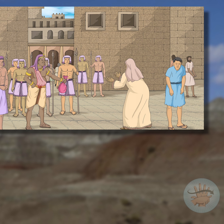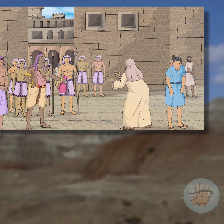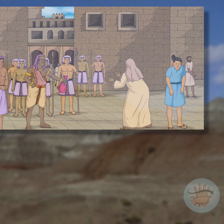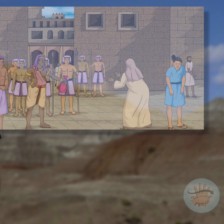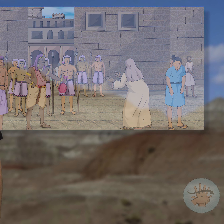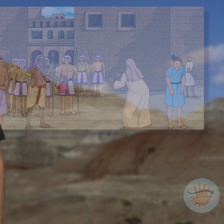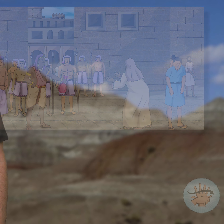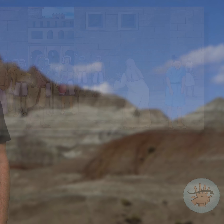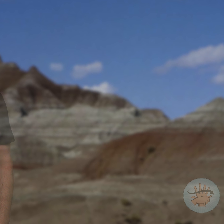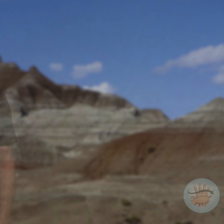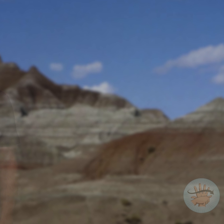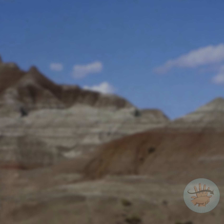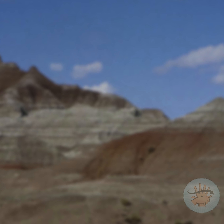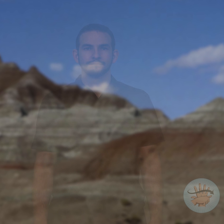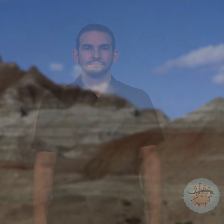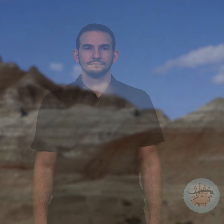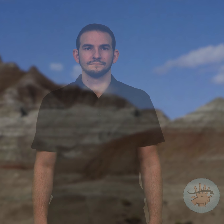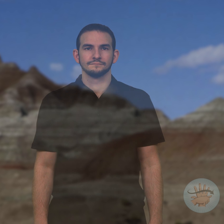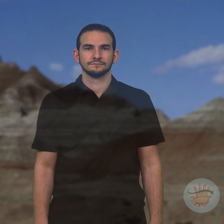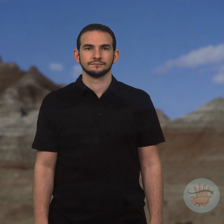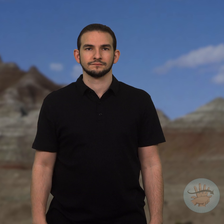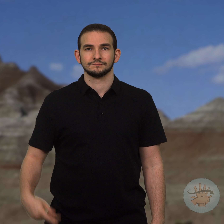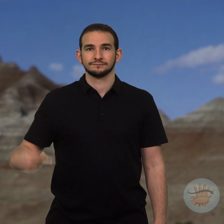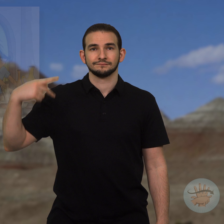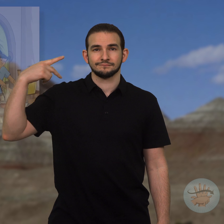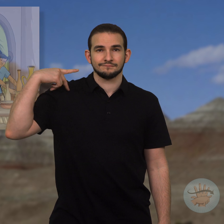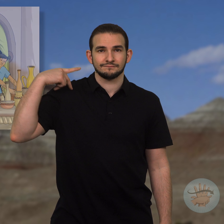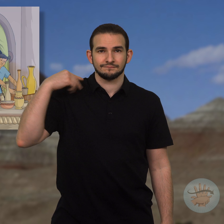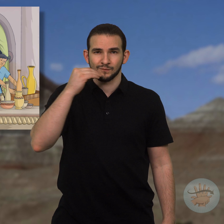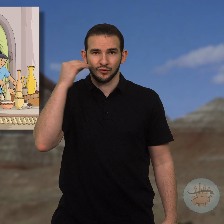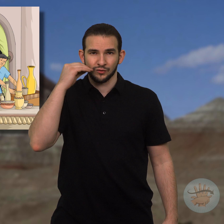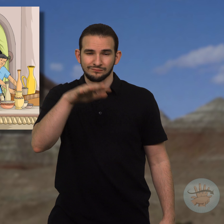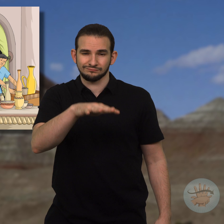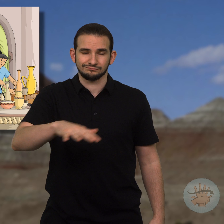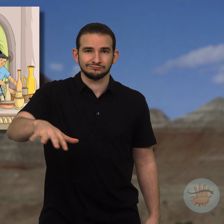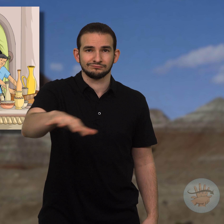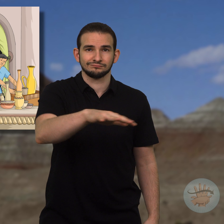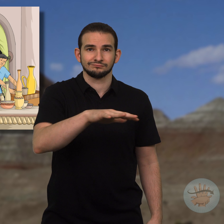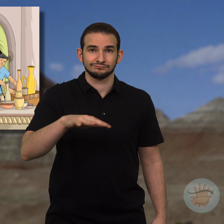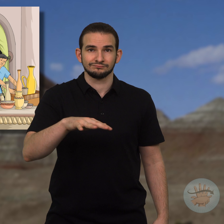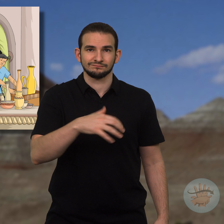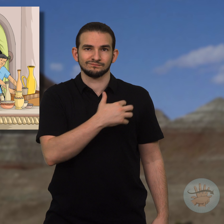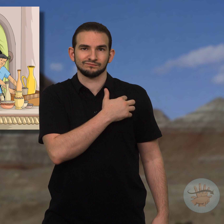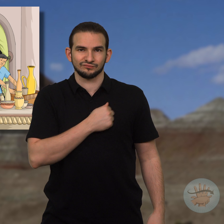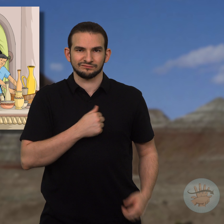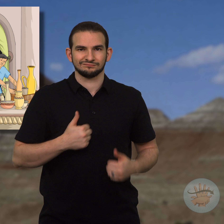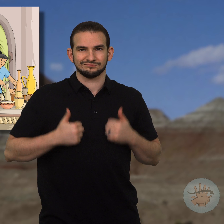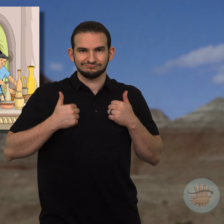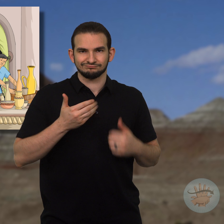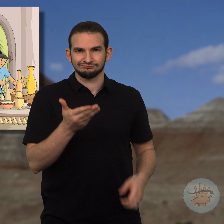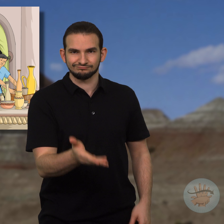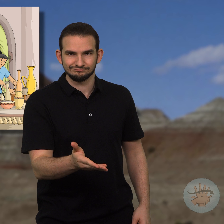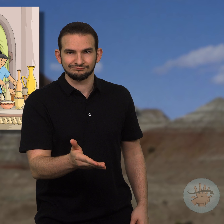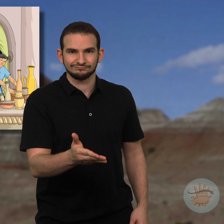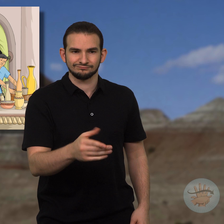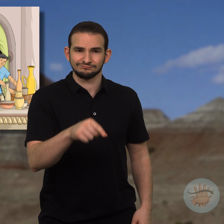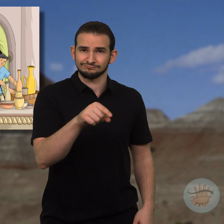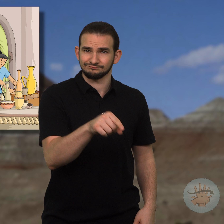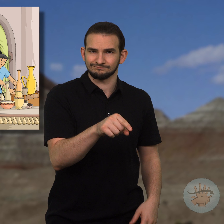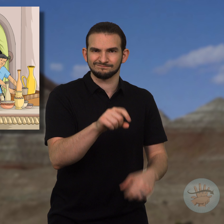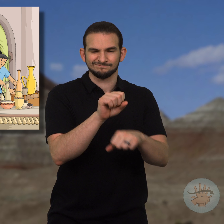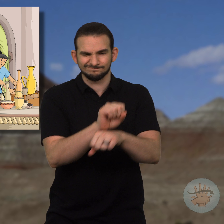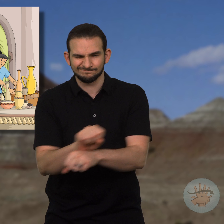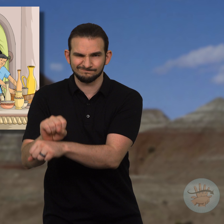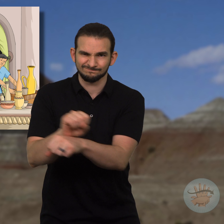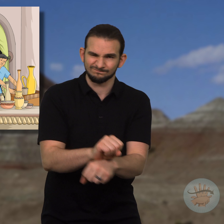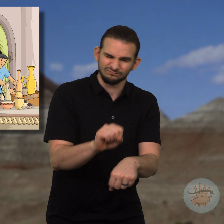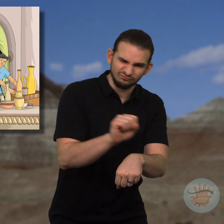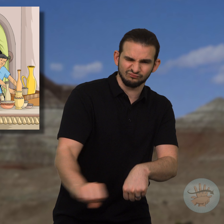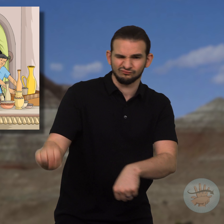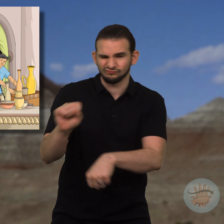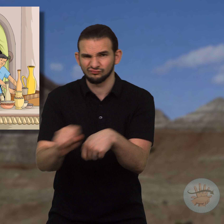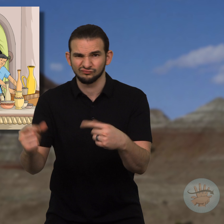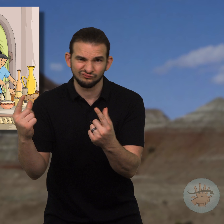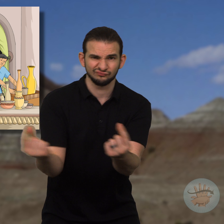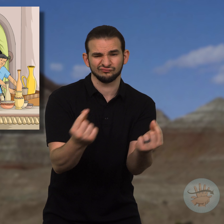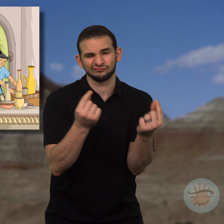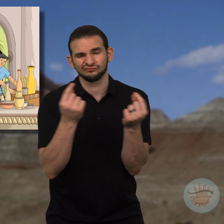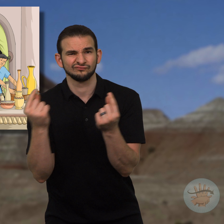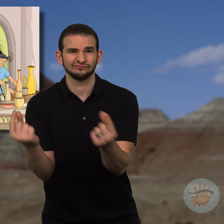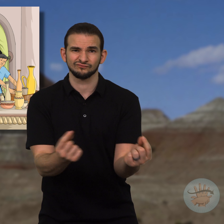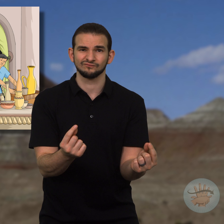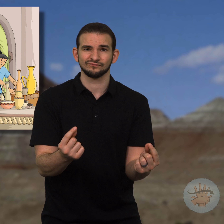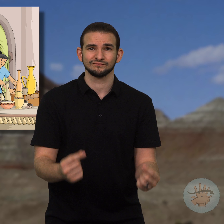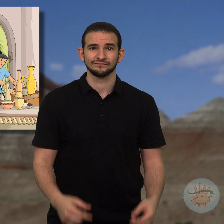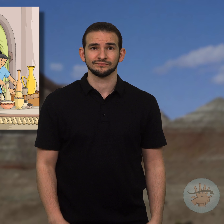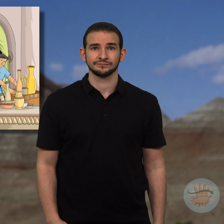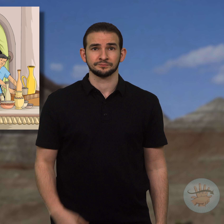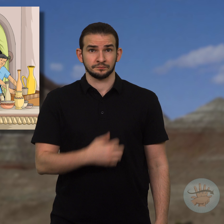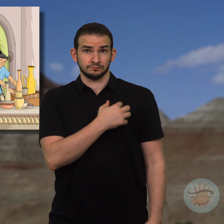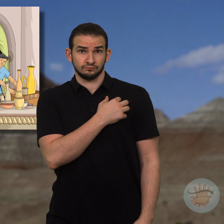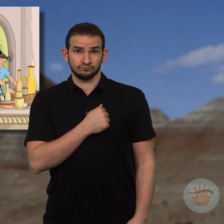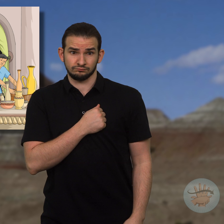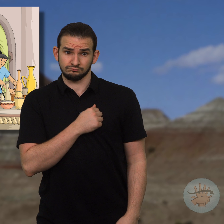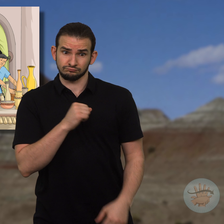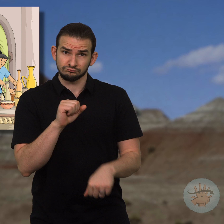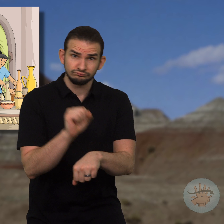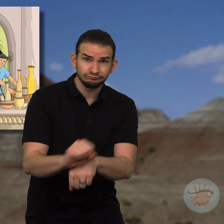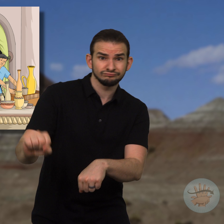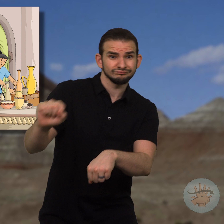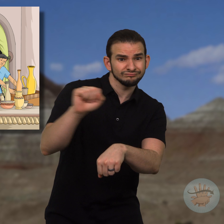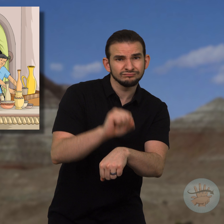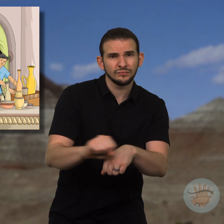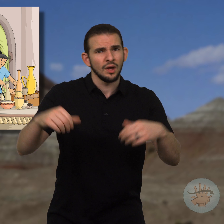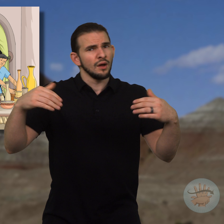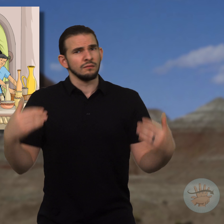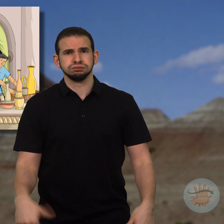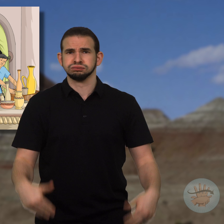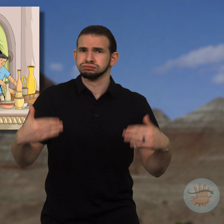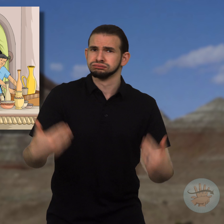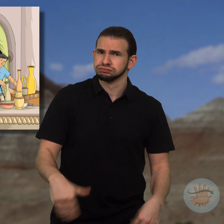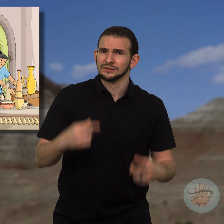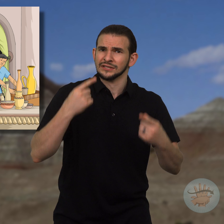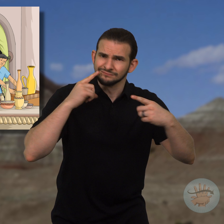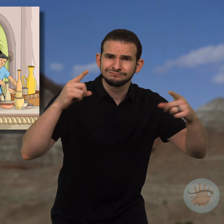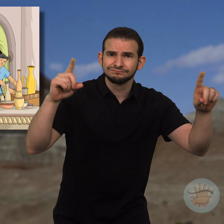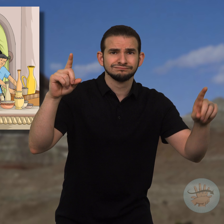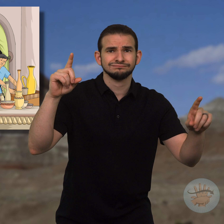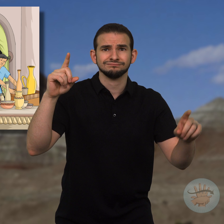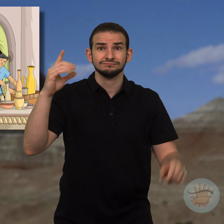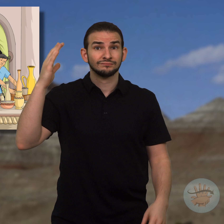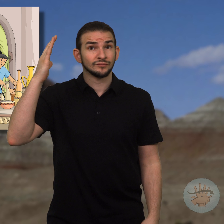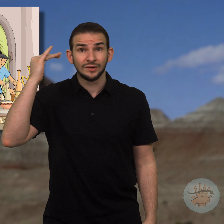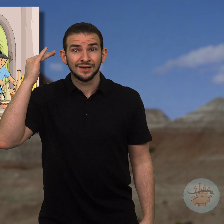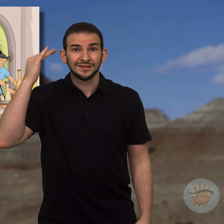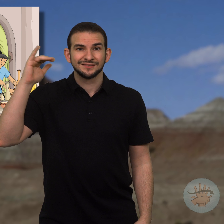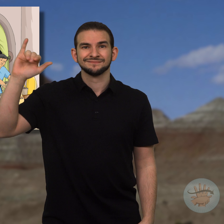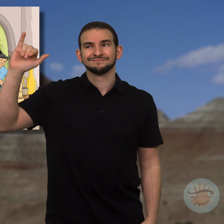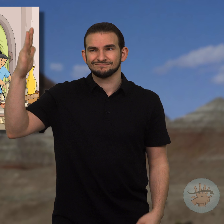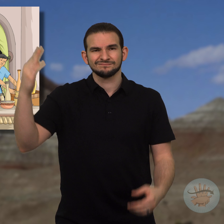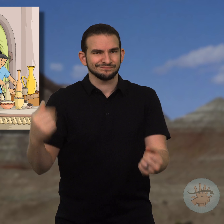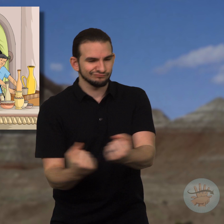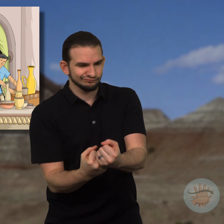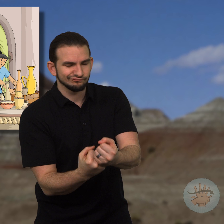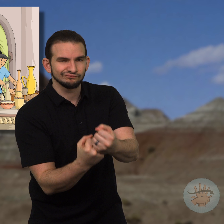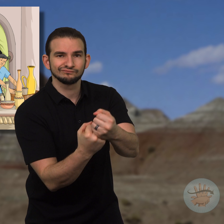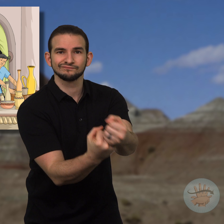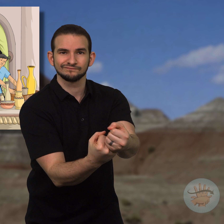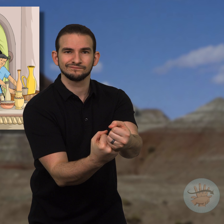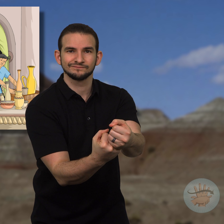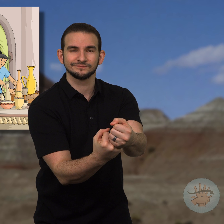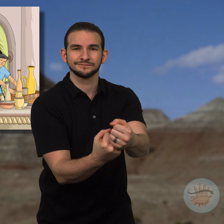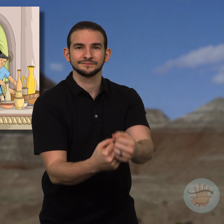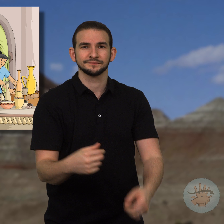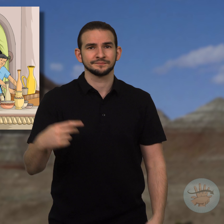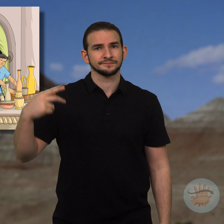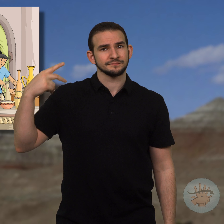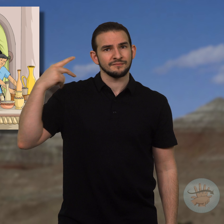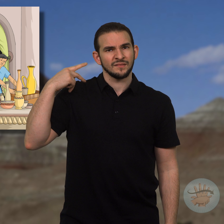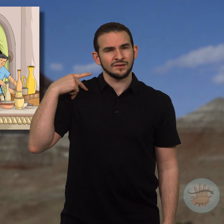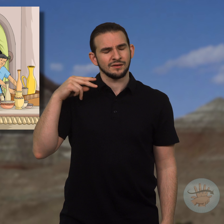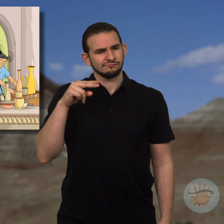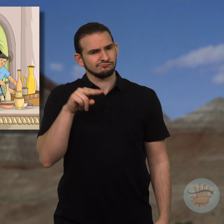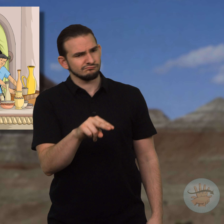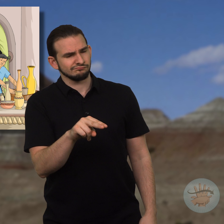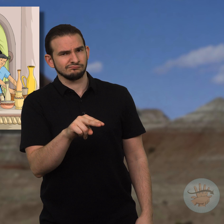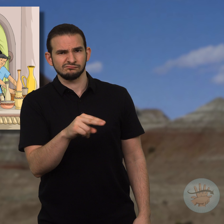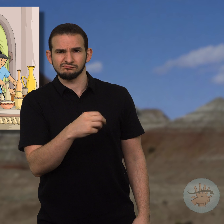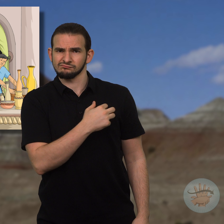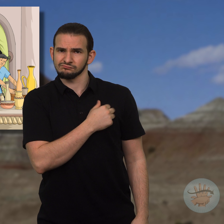And the LORD was with Joseph, and he became a successful man, serving in the household of his Egyptian master.